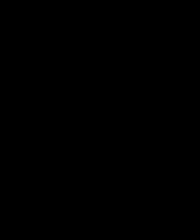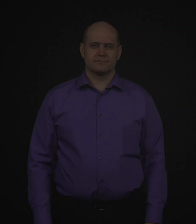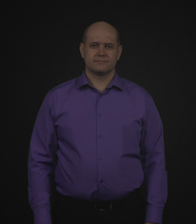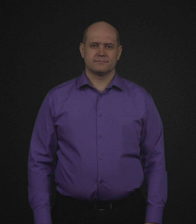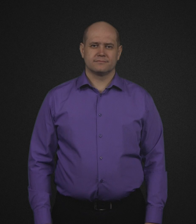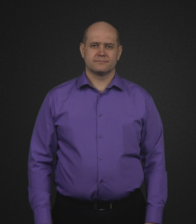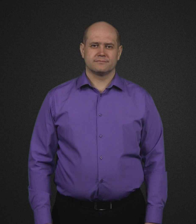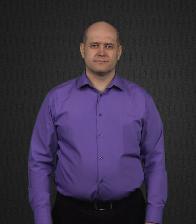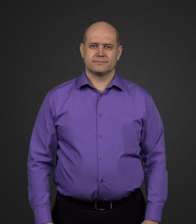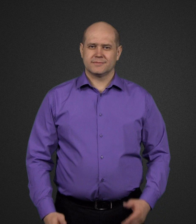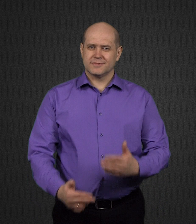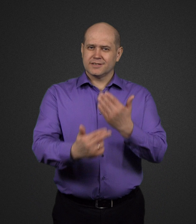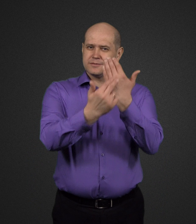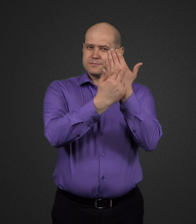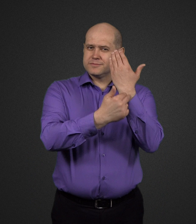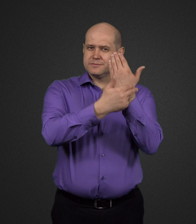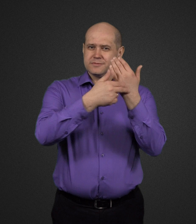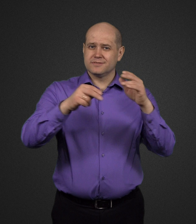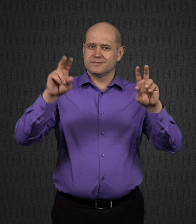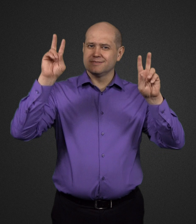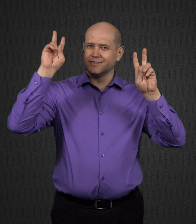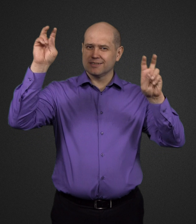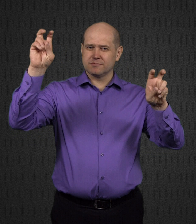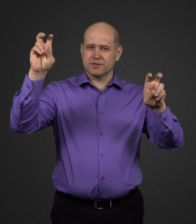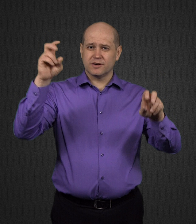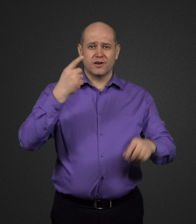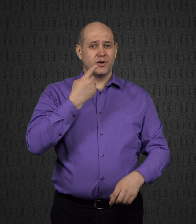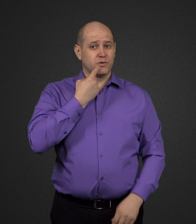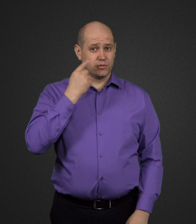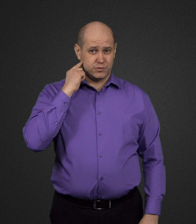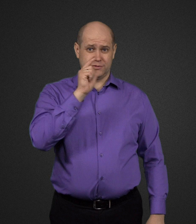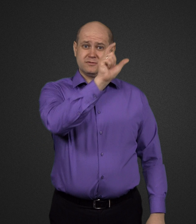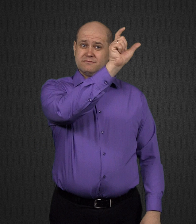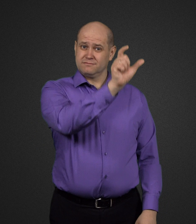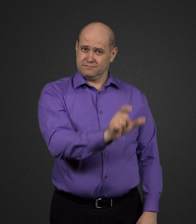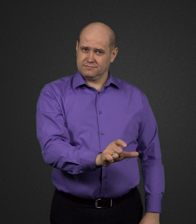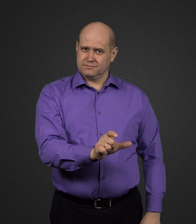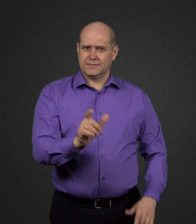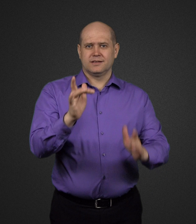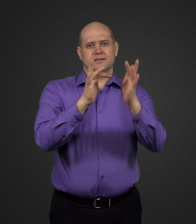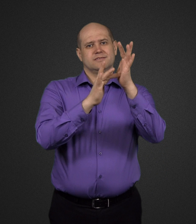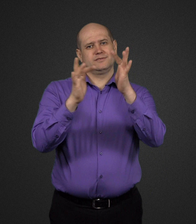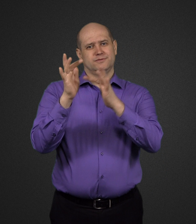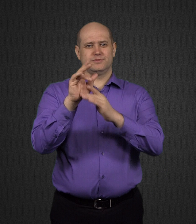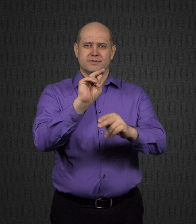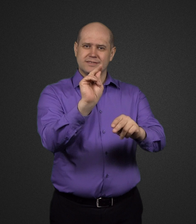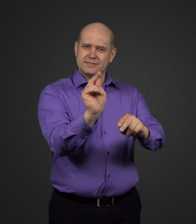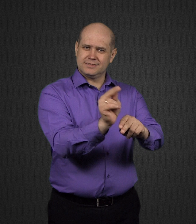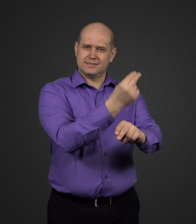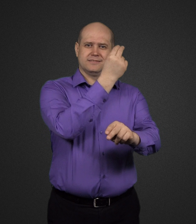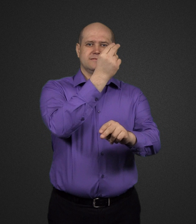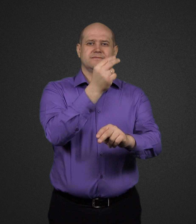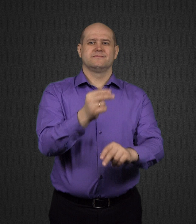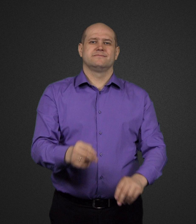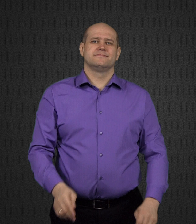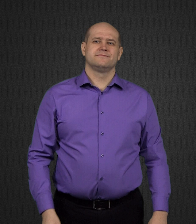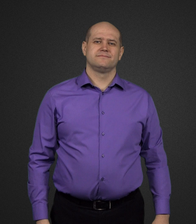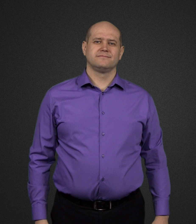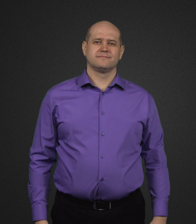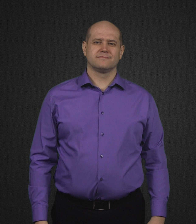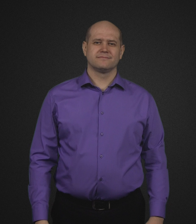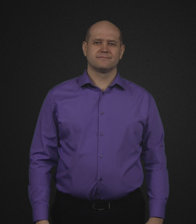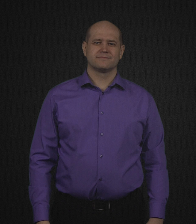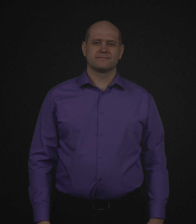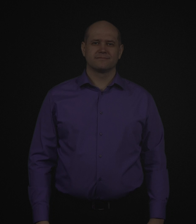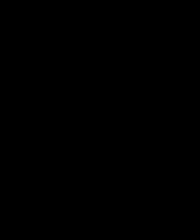Jesus and a deaf man